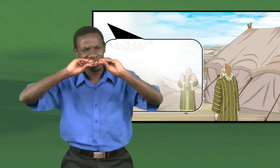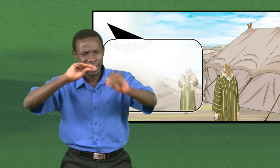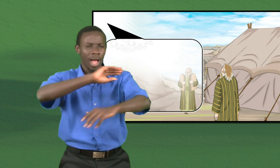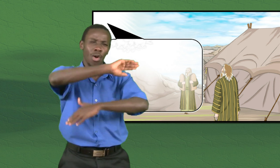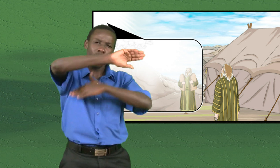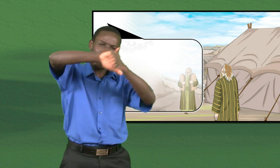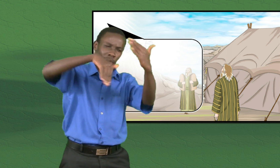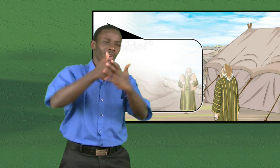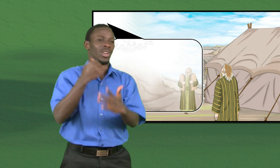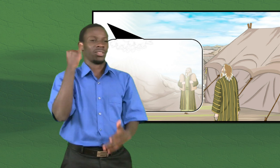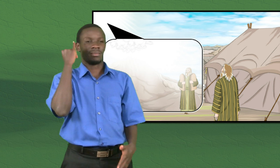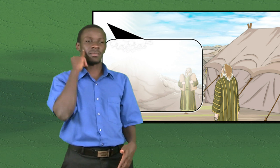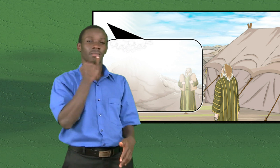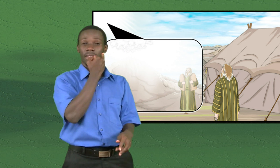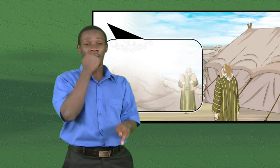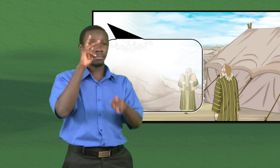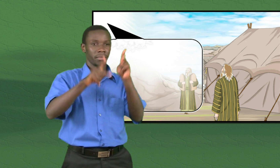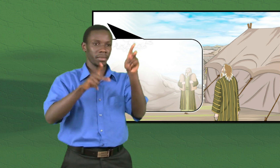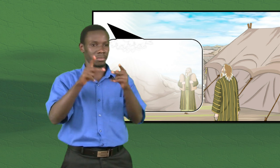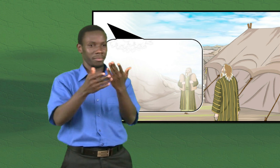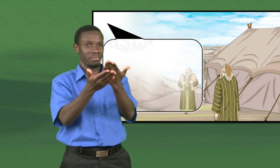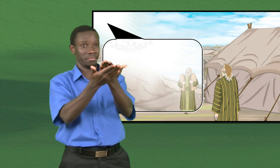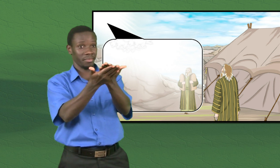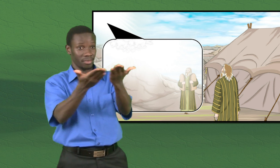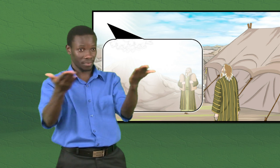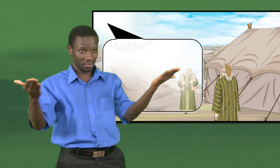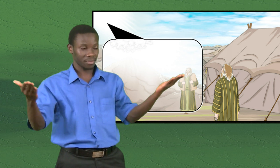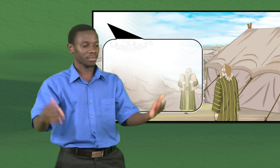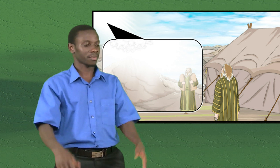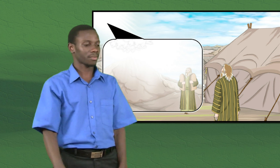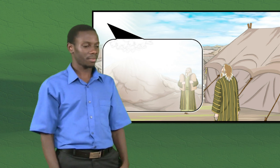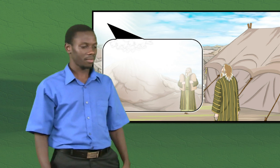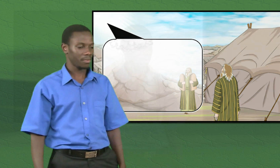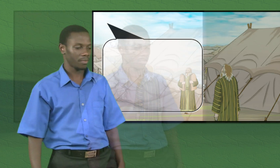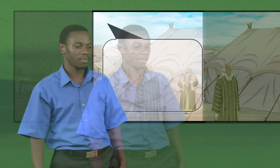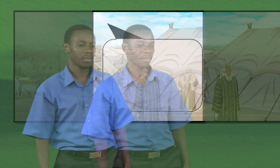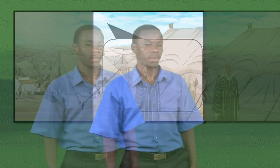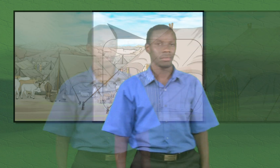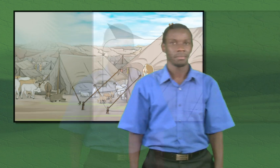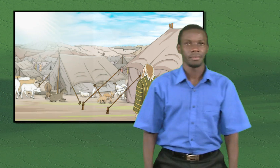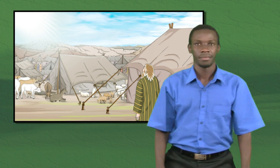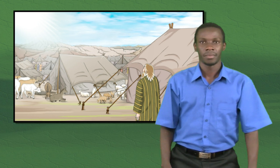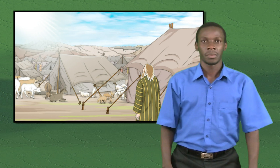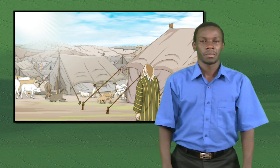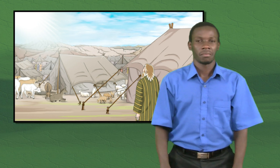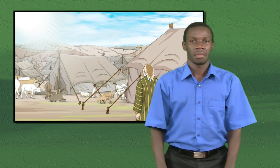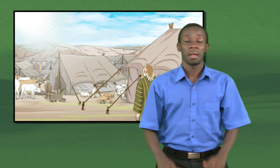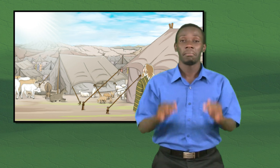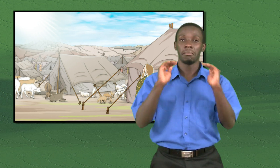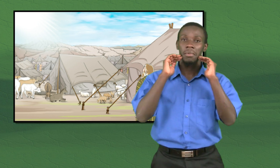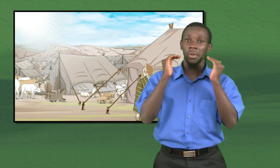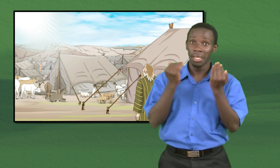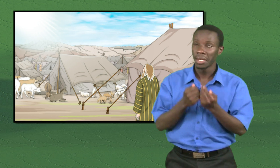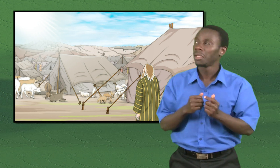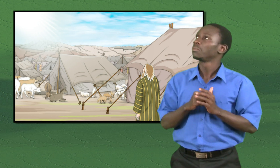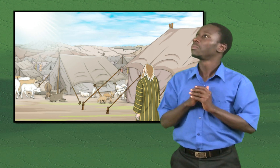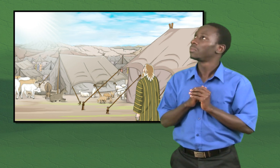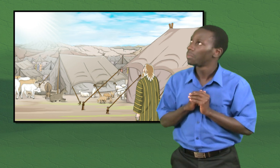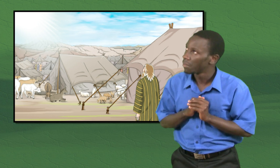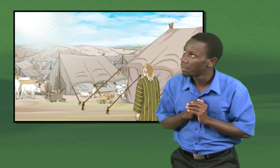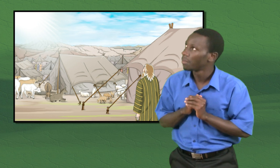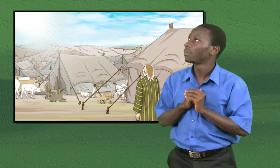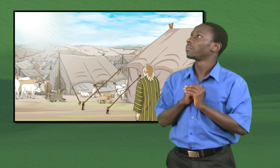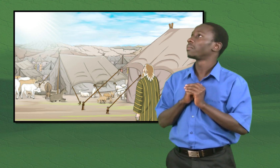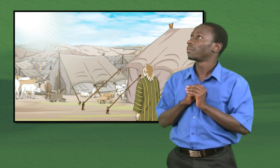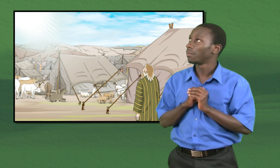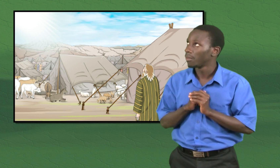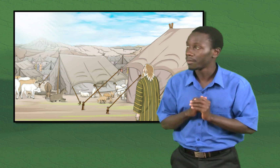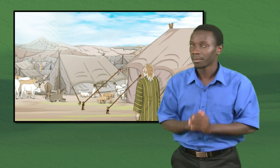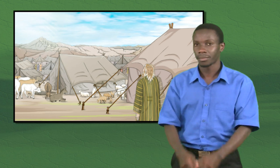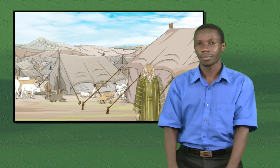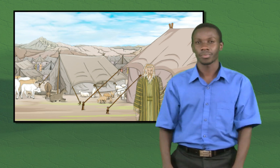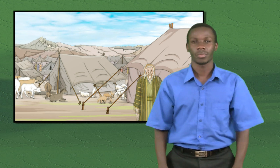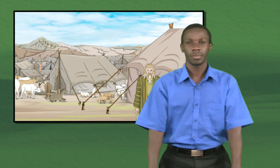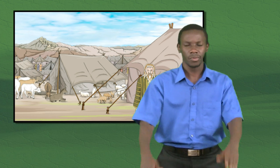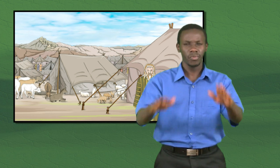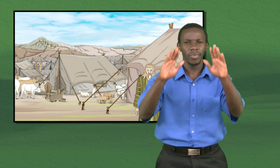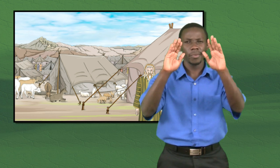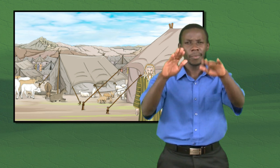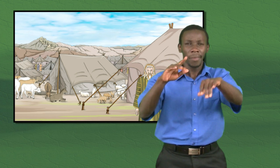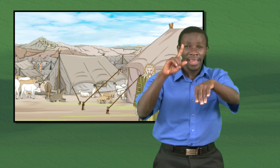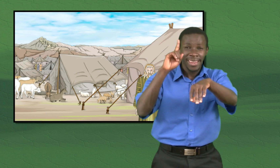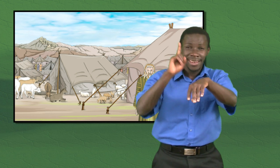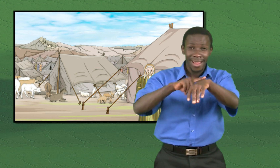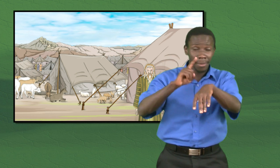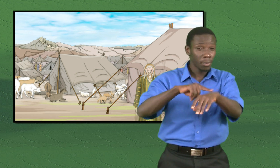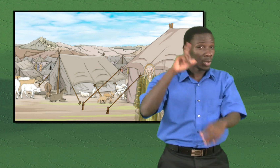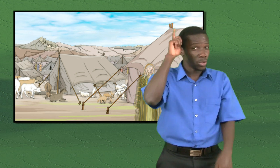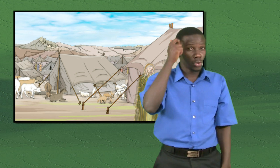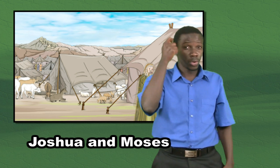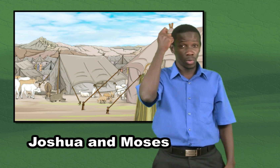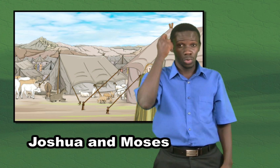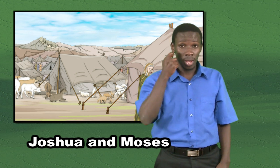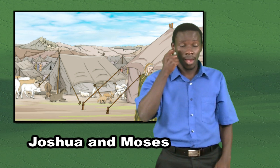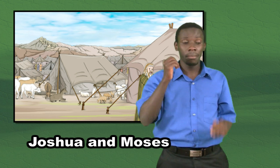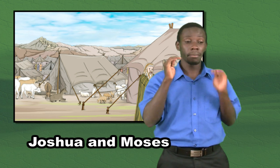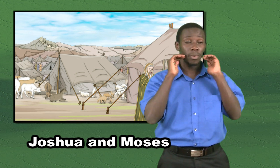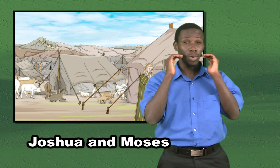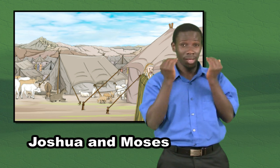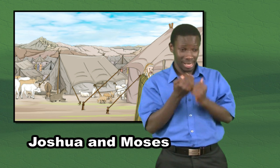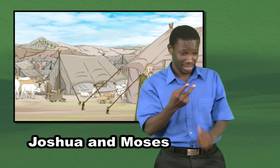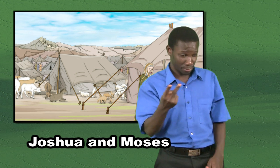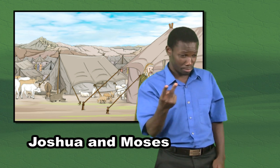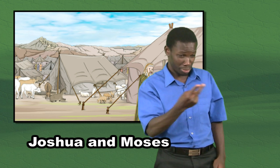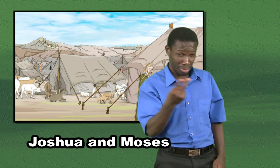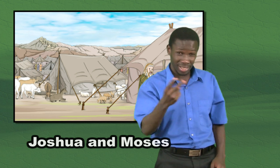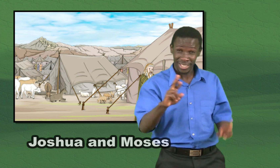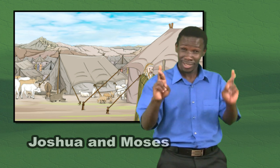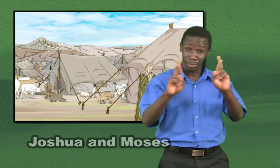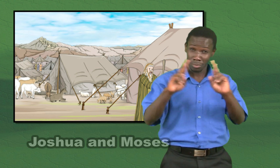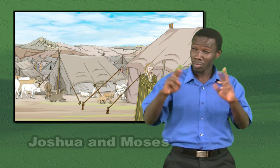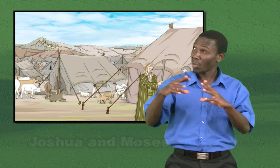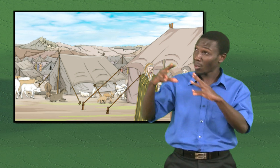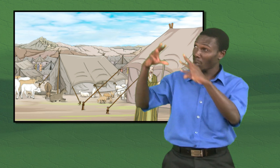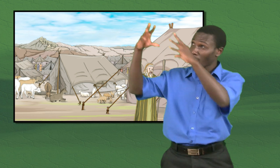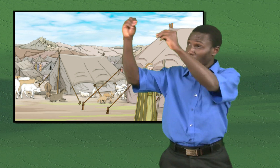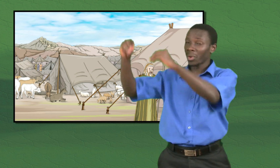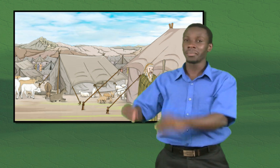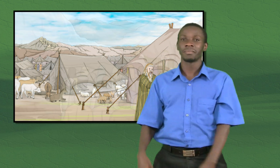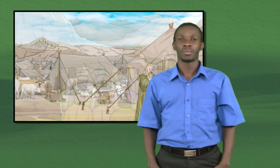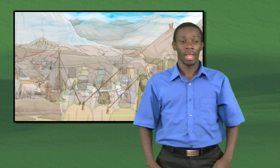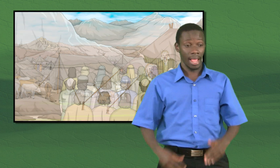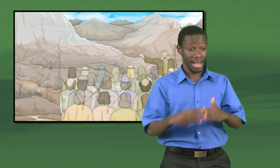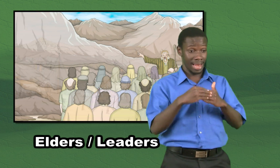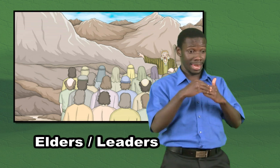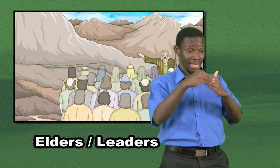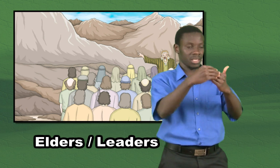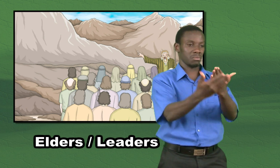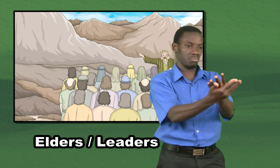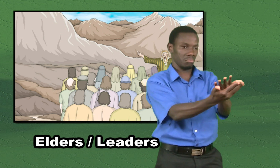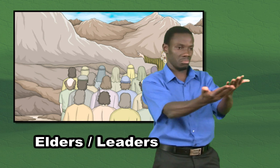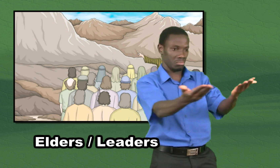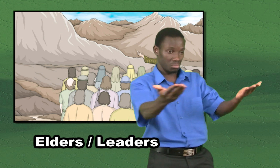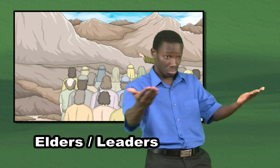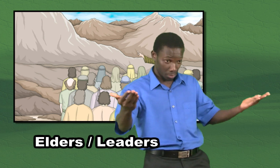So Moses set out with Joshua his attendant and went up on the mountain of God.